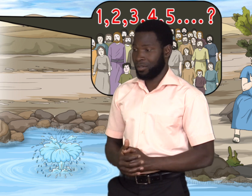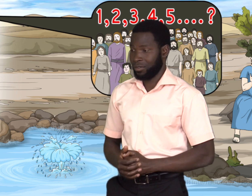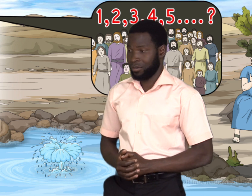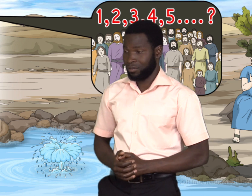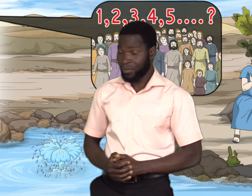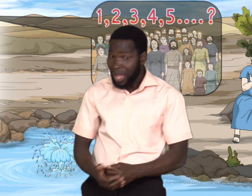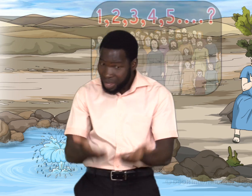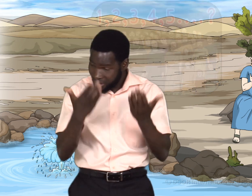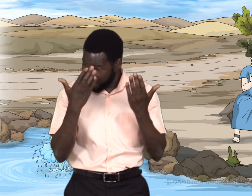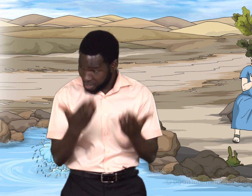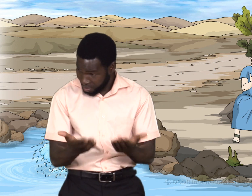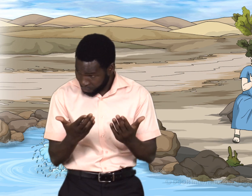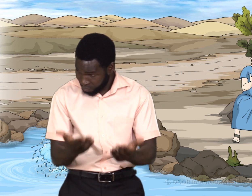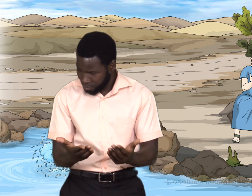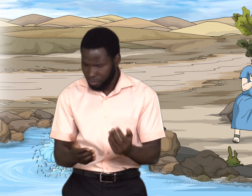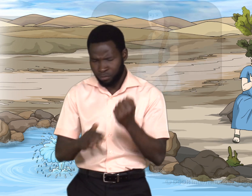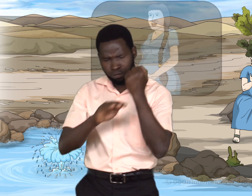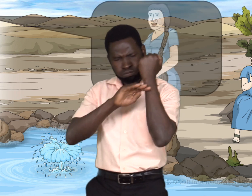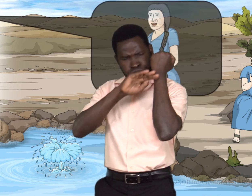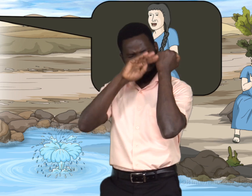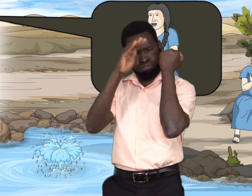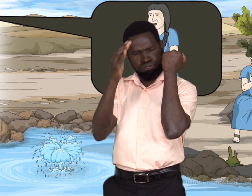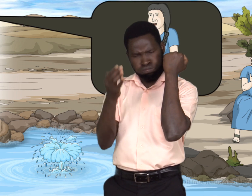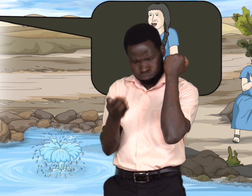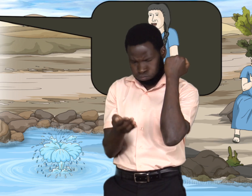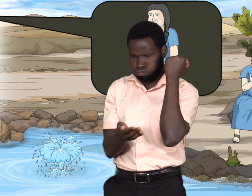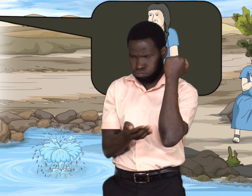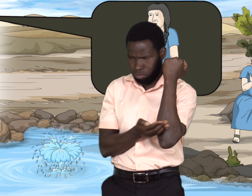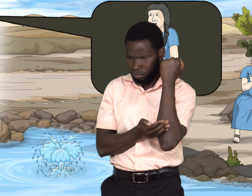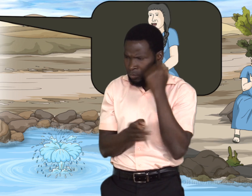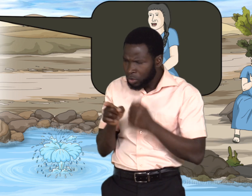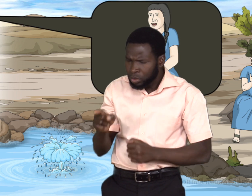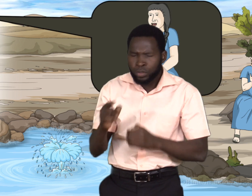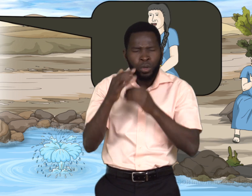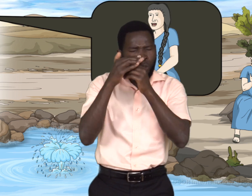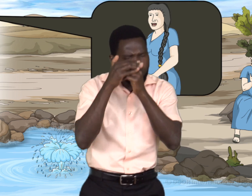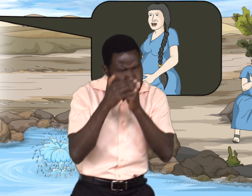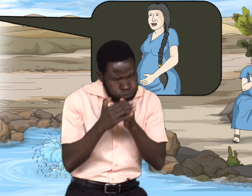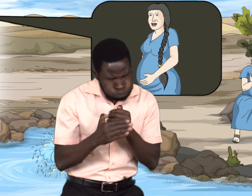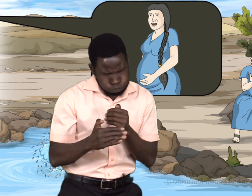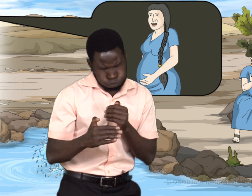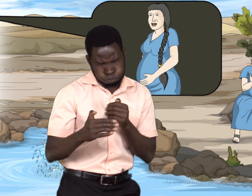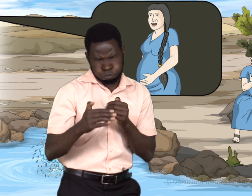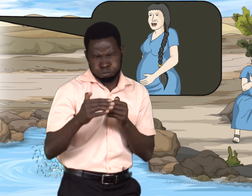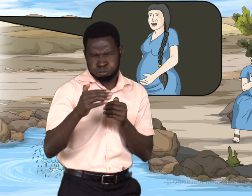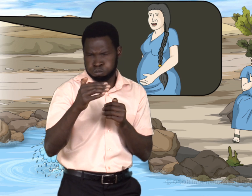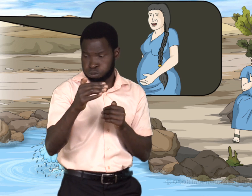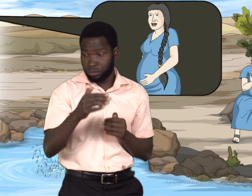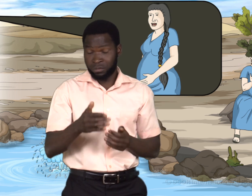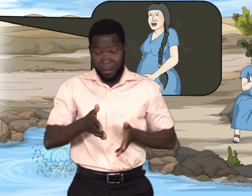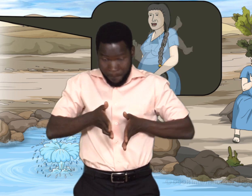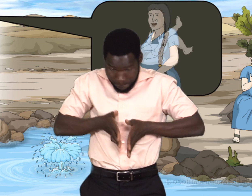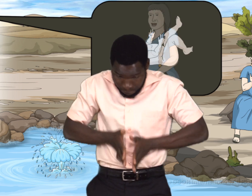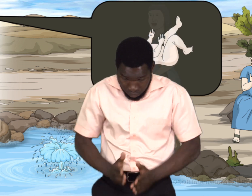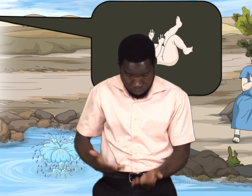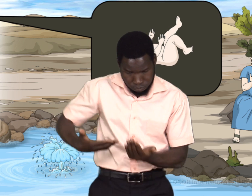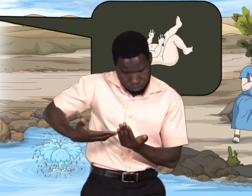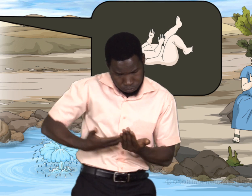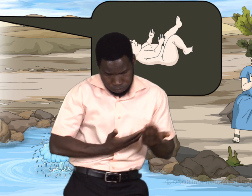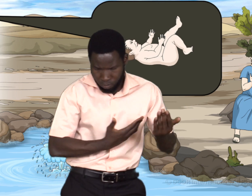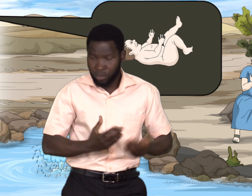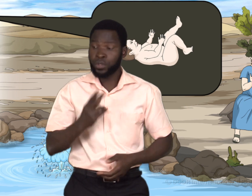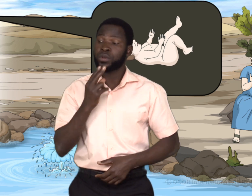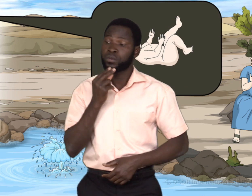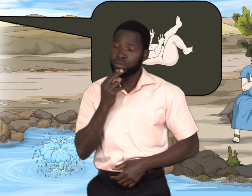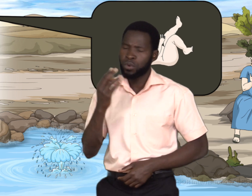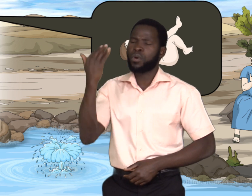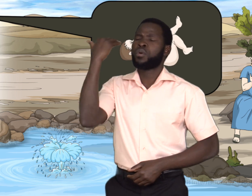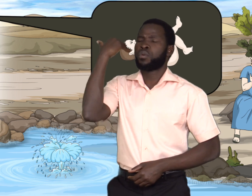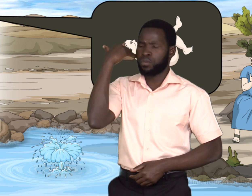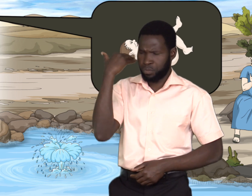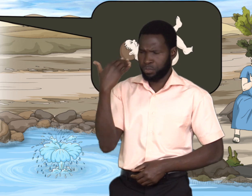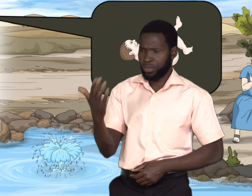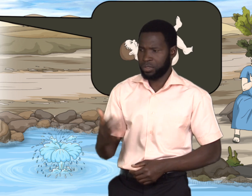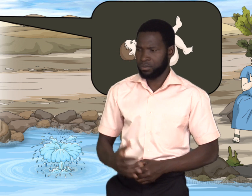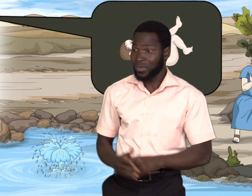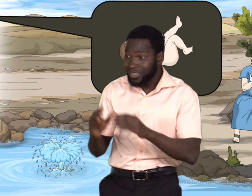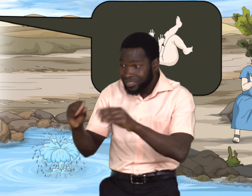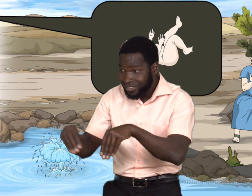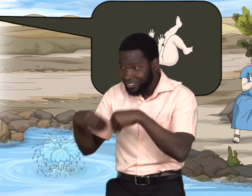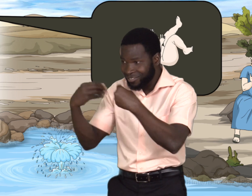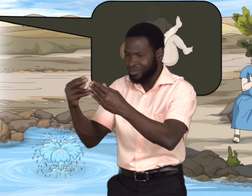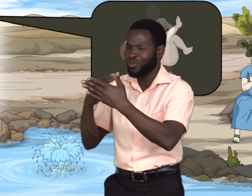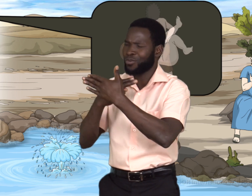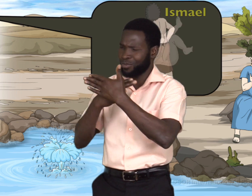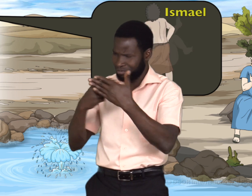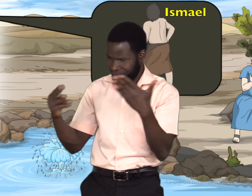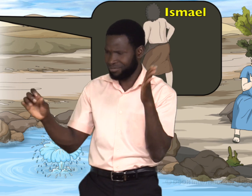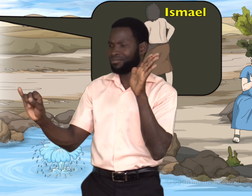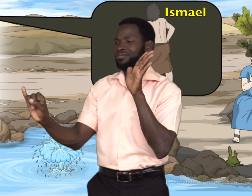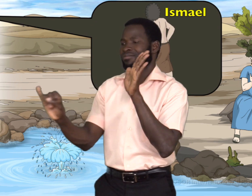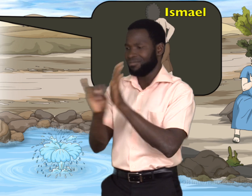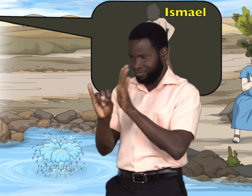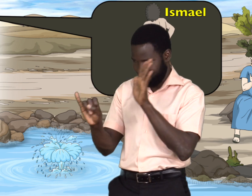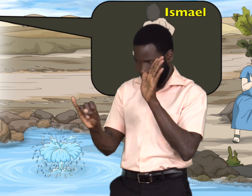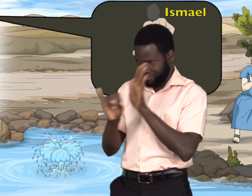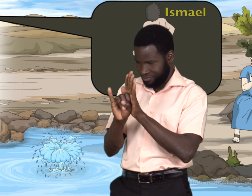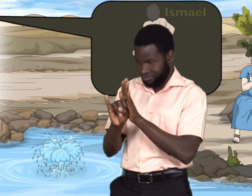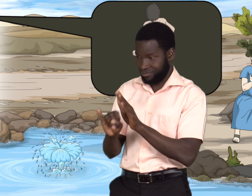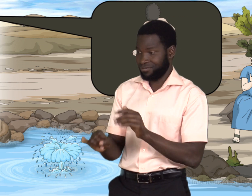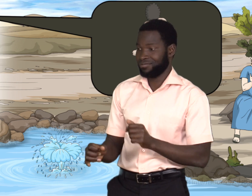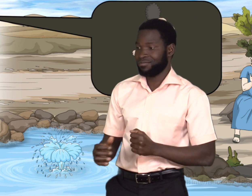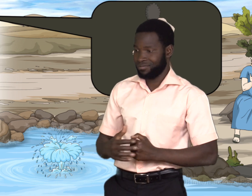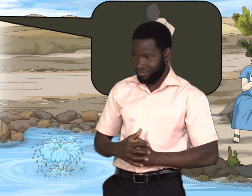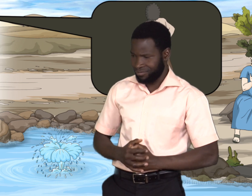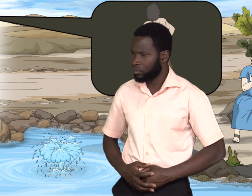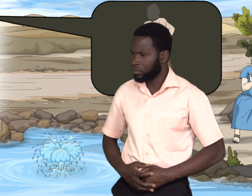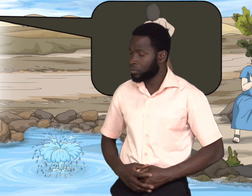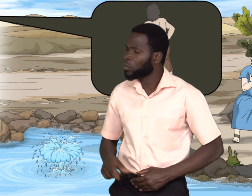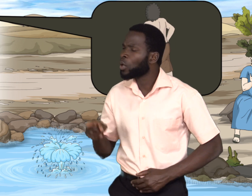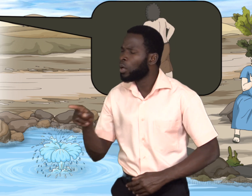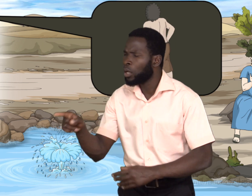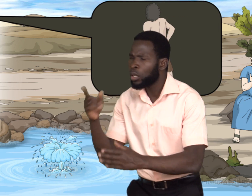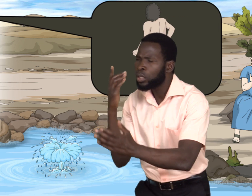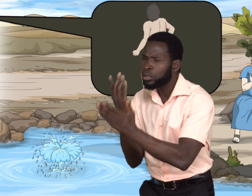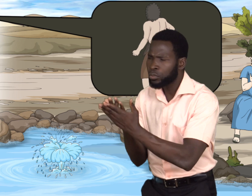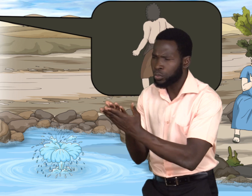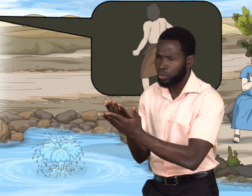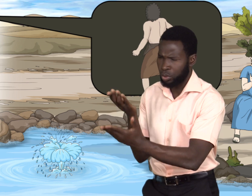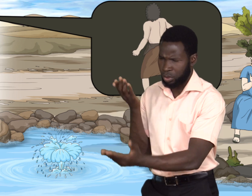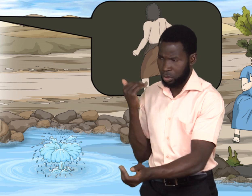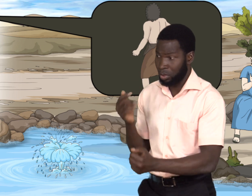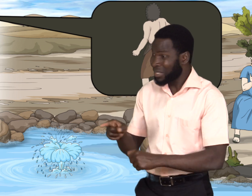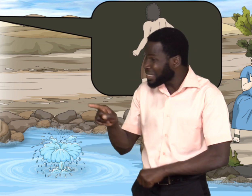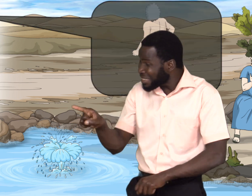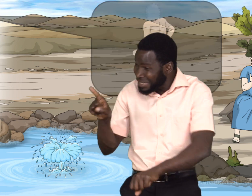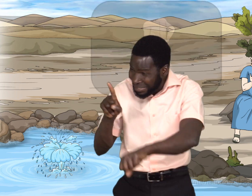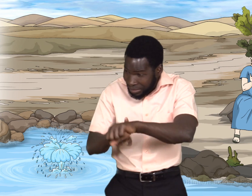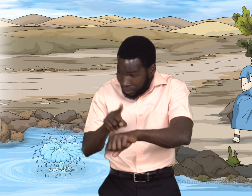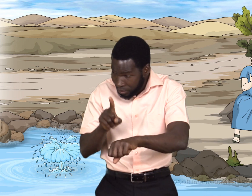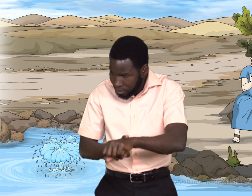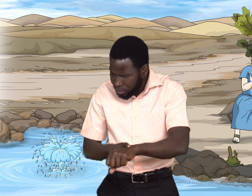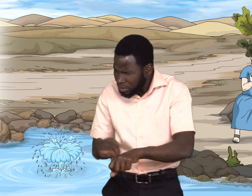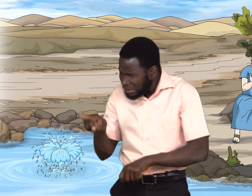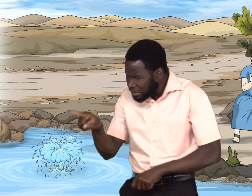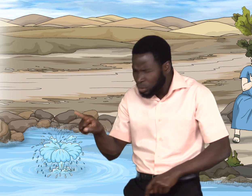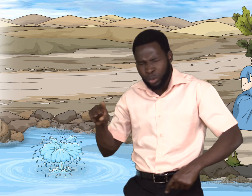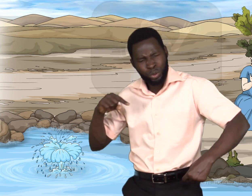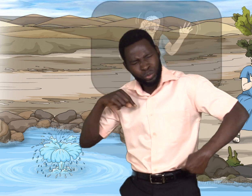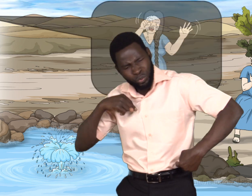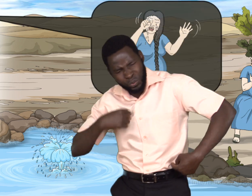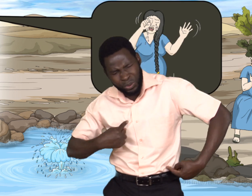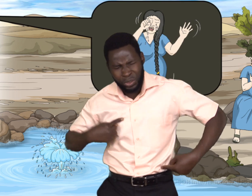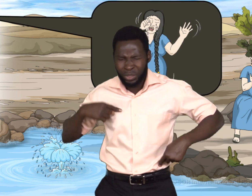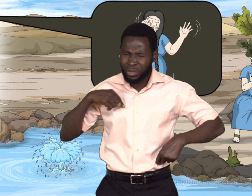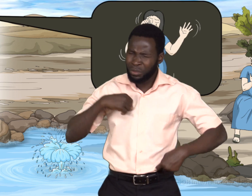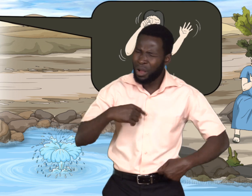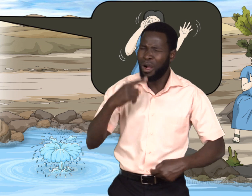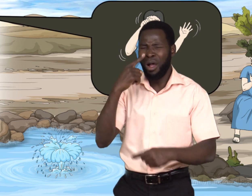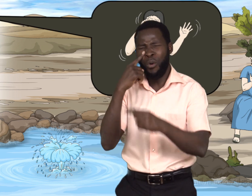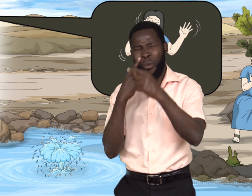The angel of the LORD proceeded: “Behold, you have conceived and will bear a son.